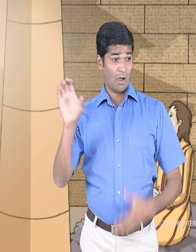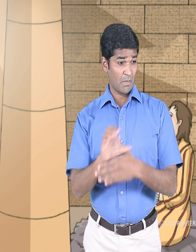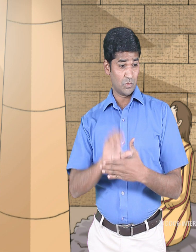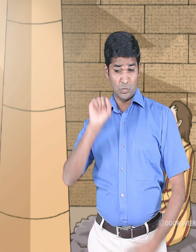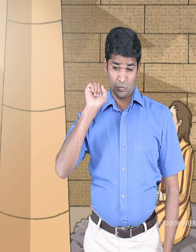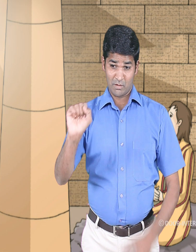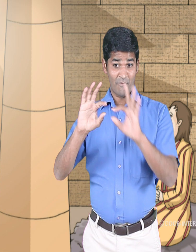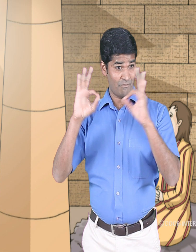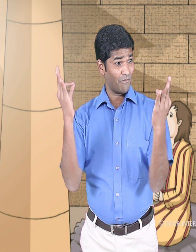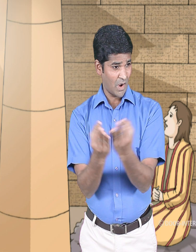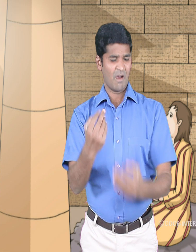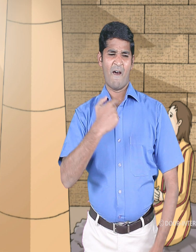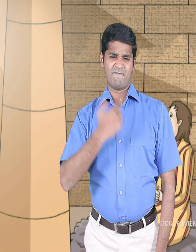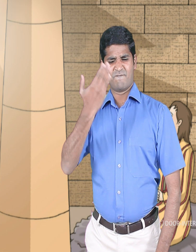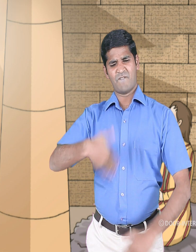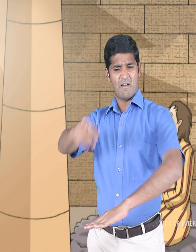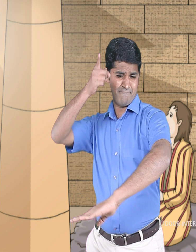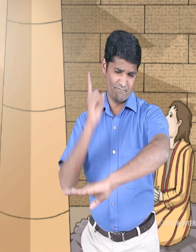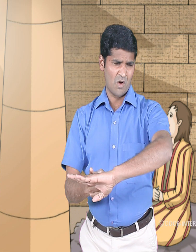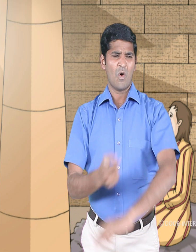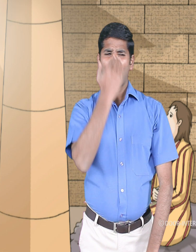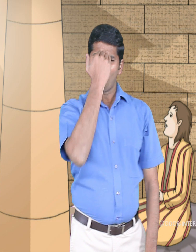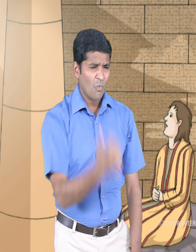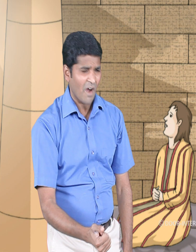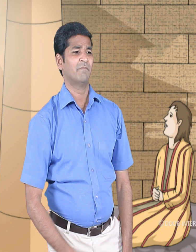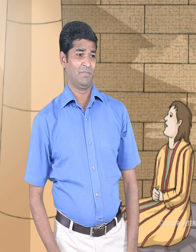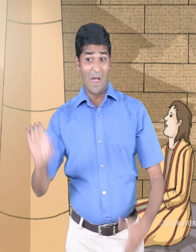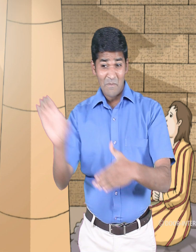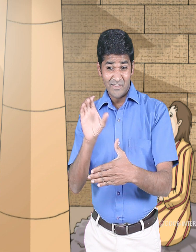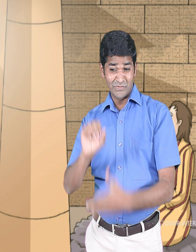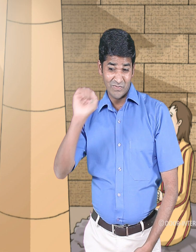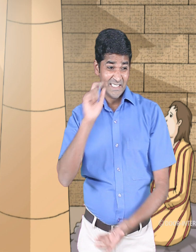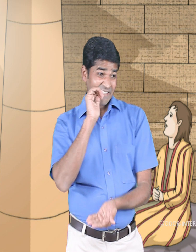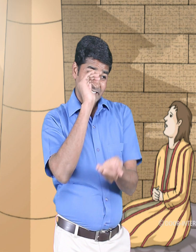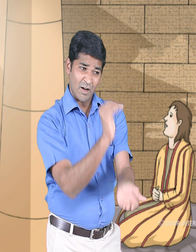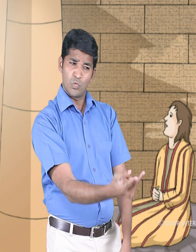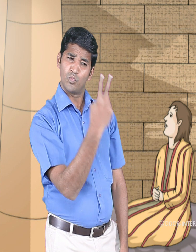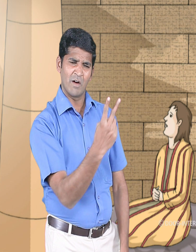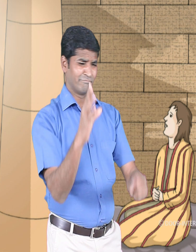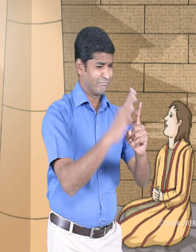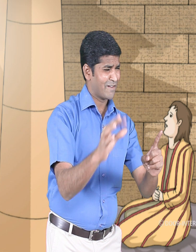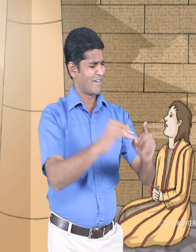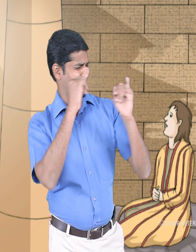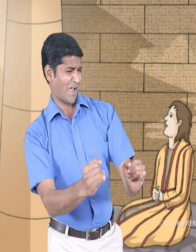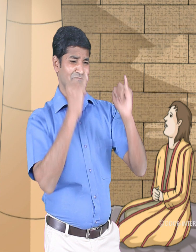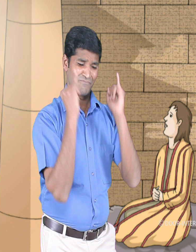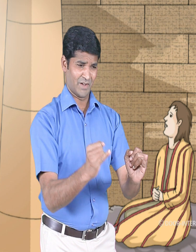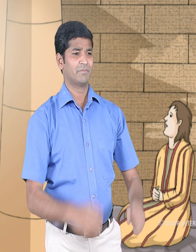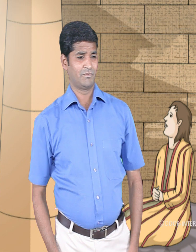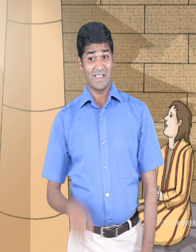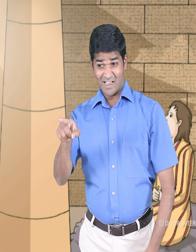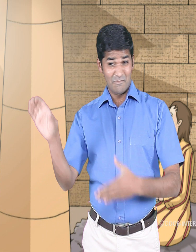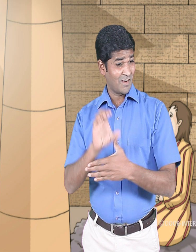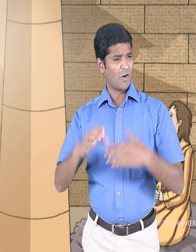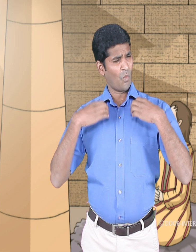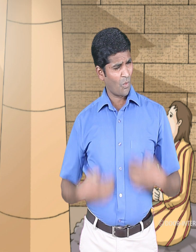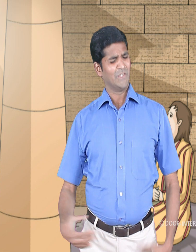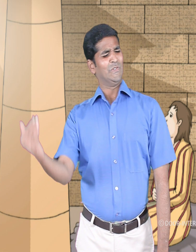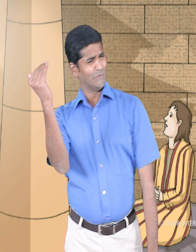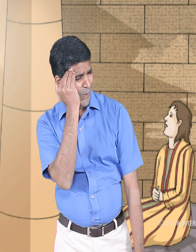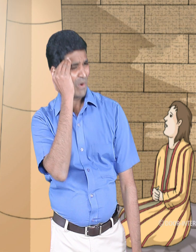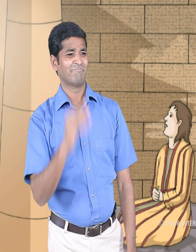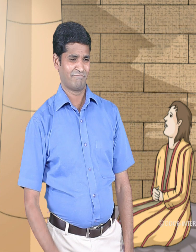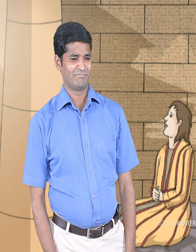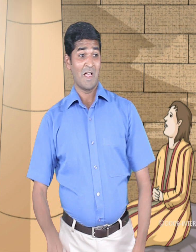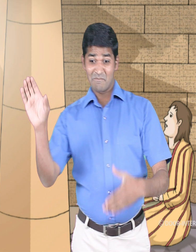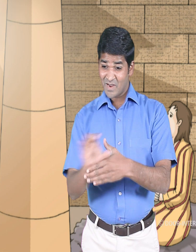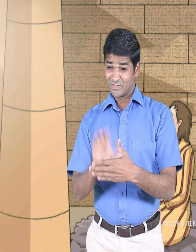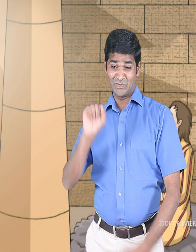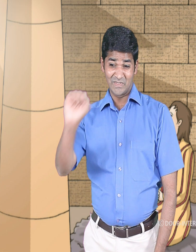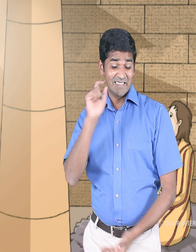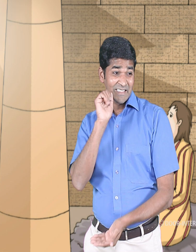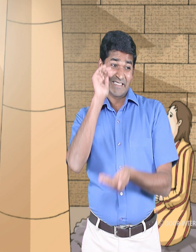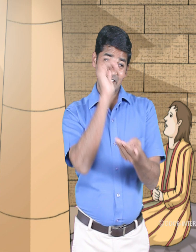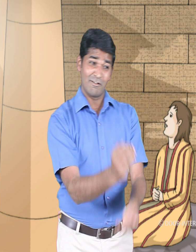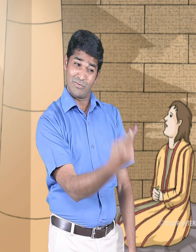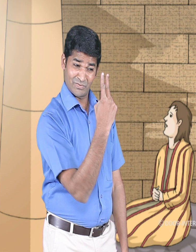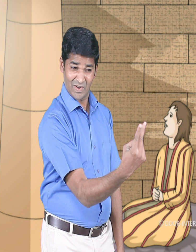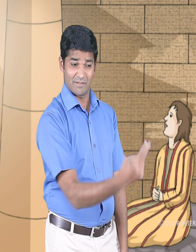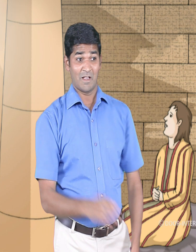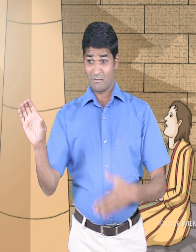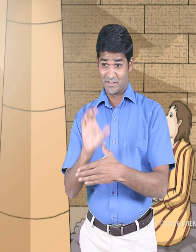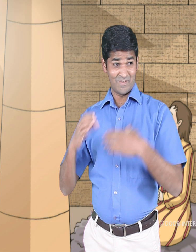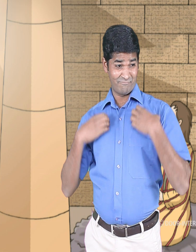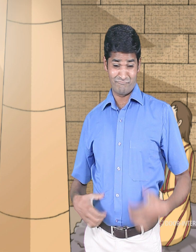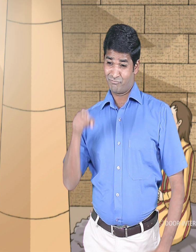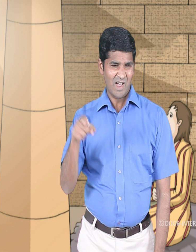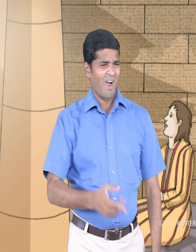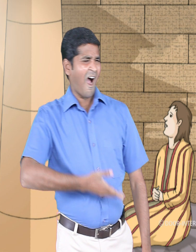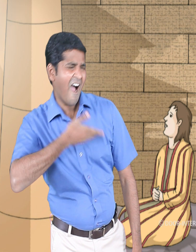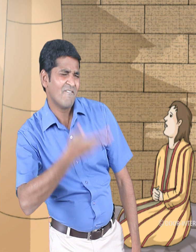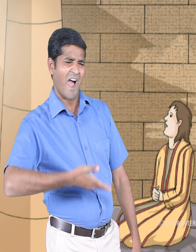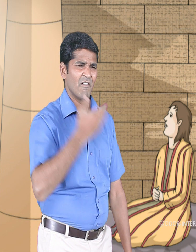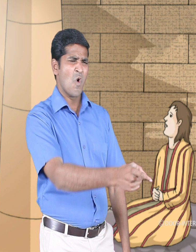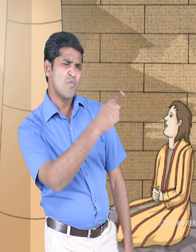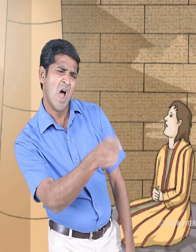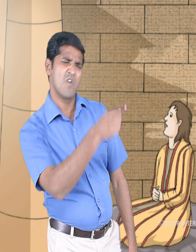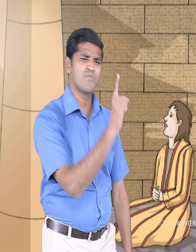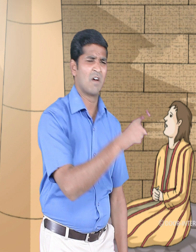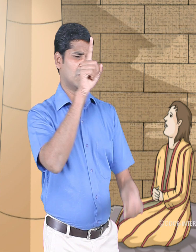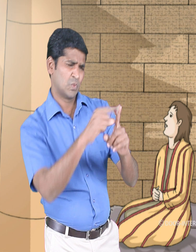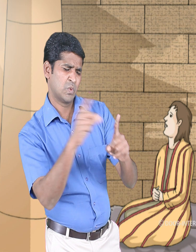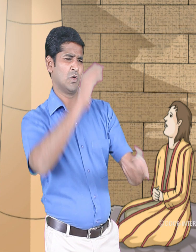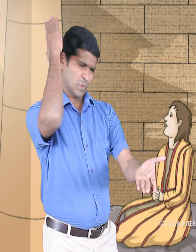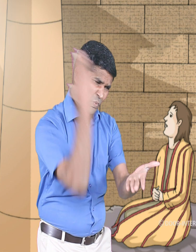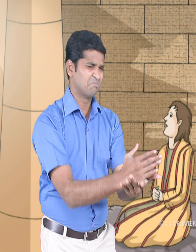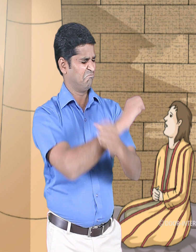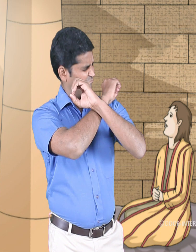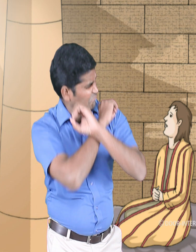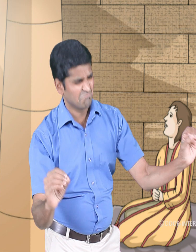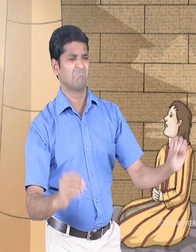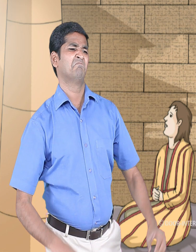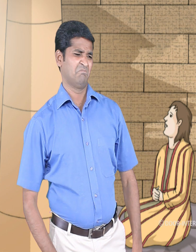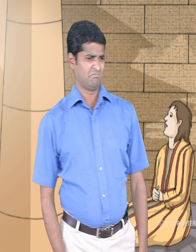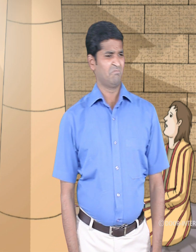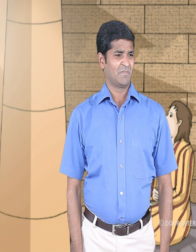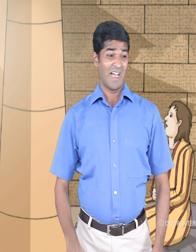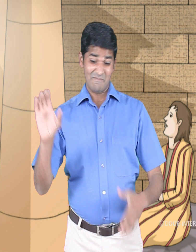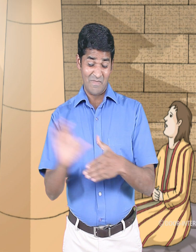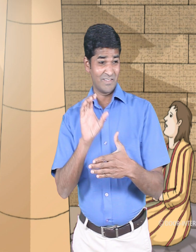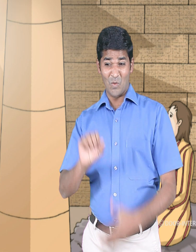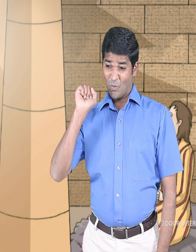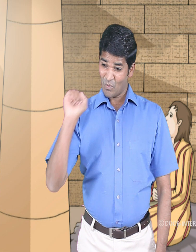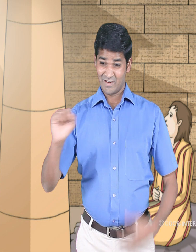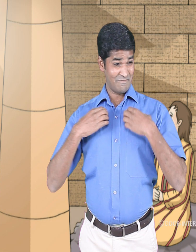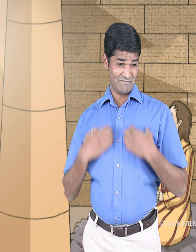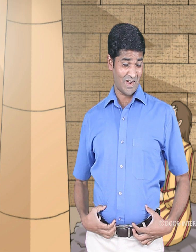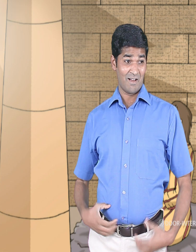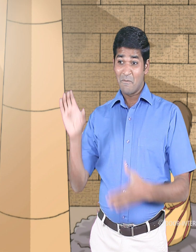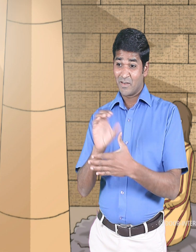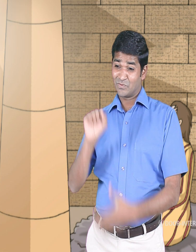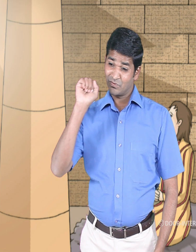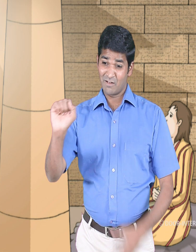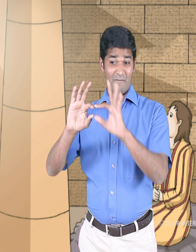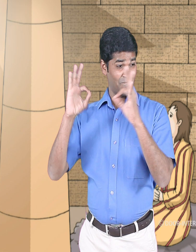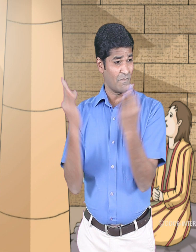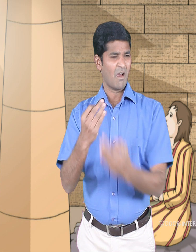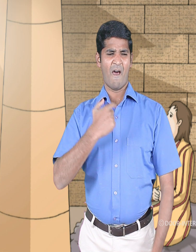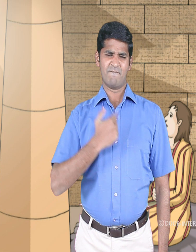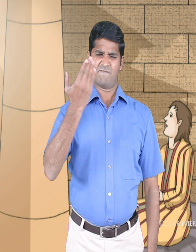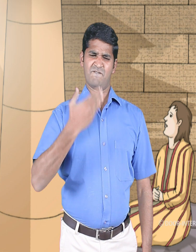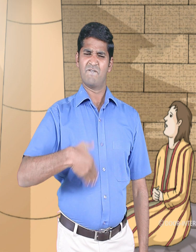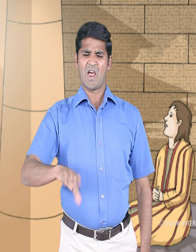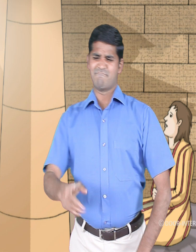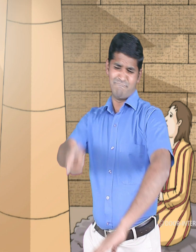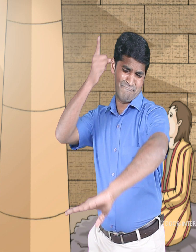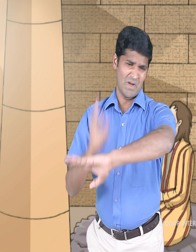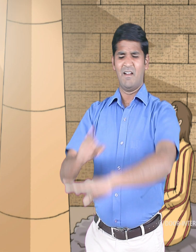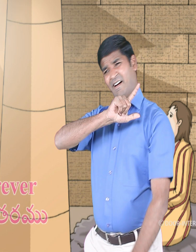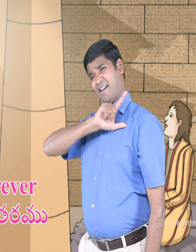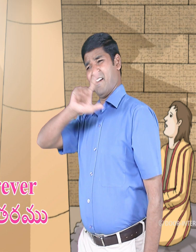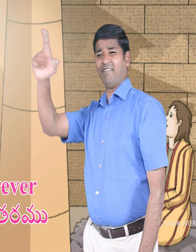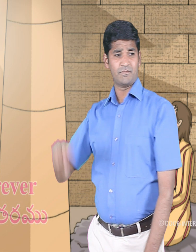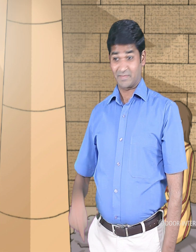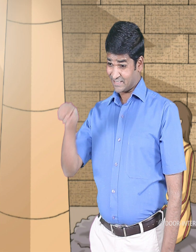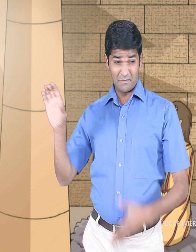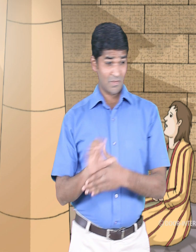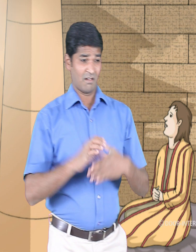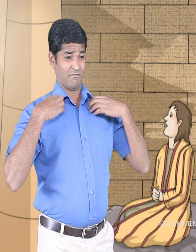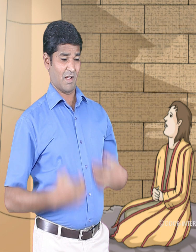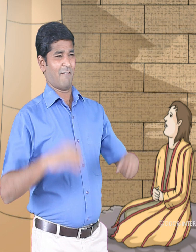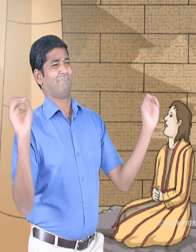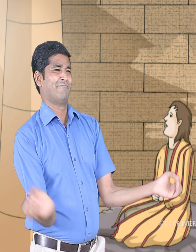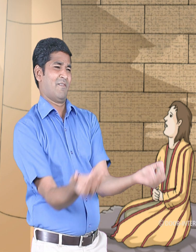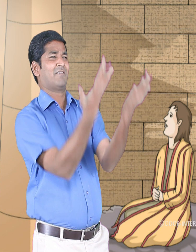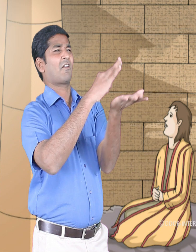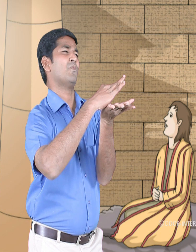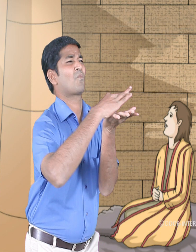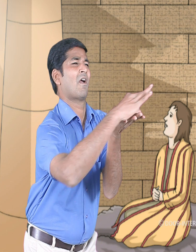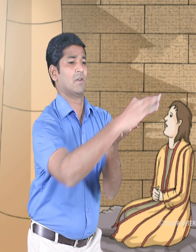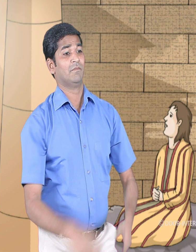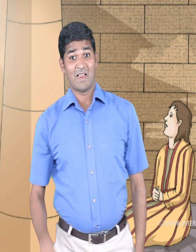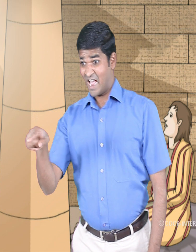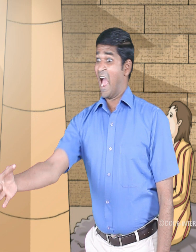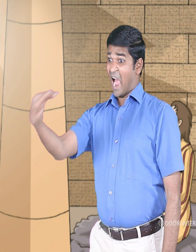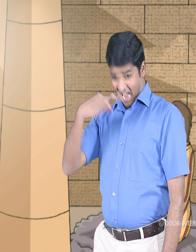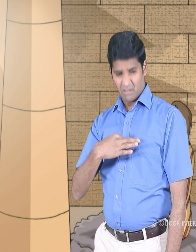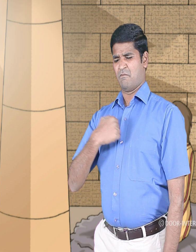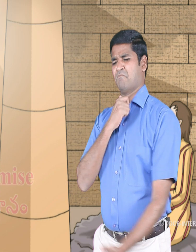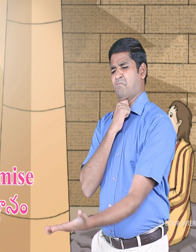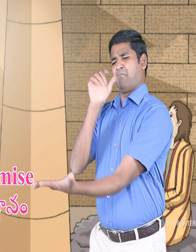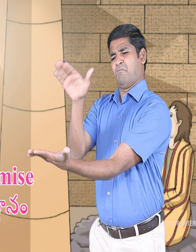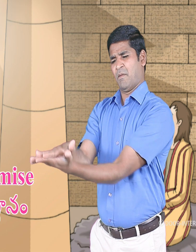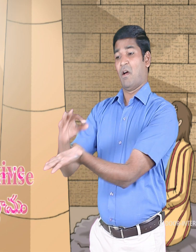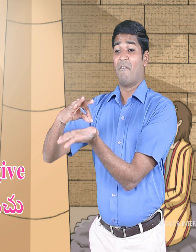On that day I will carry out against Eli everything I have spoken about his family, from beginning to end. I told him that I would judge his house forever for the iniquity of which he knows, because his sons blasphemed God and he did not restrain them.